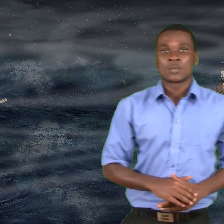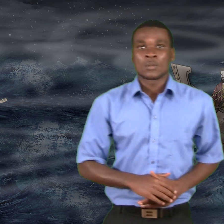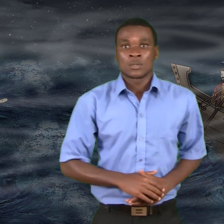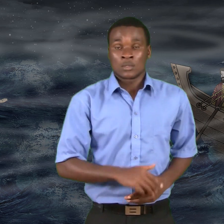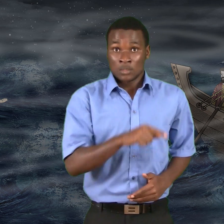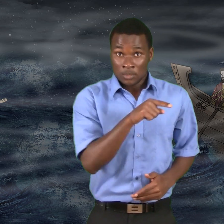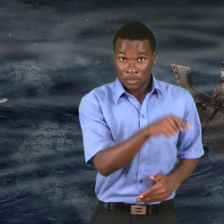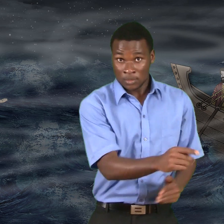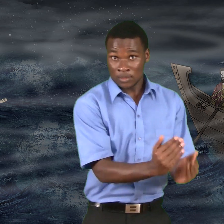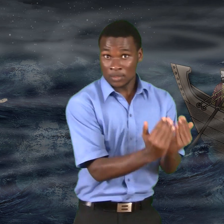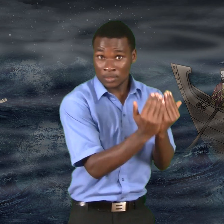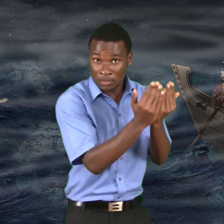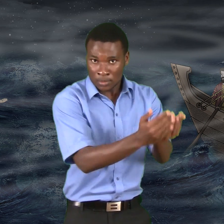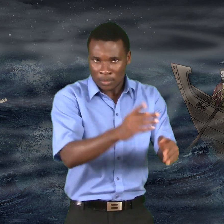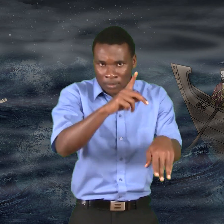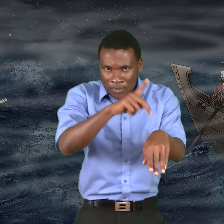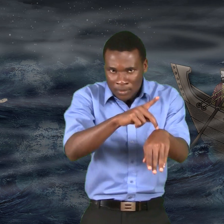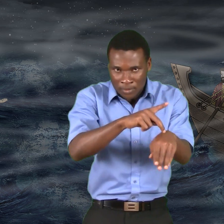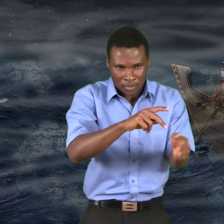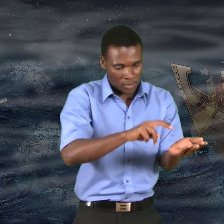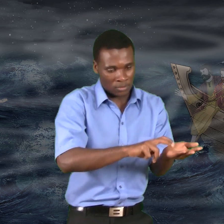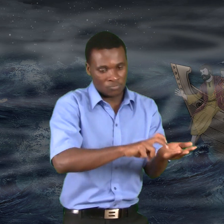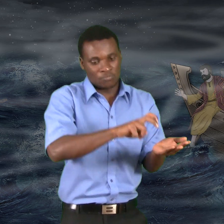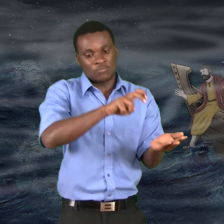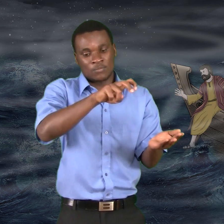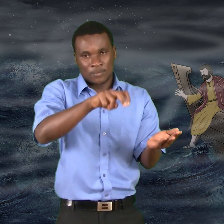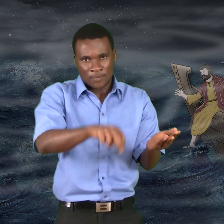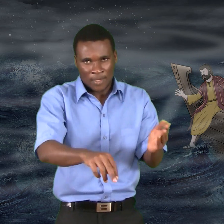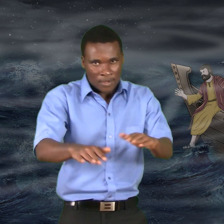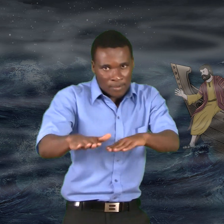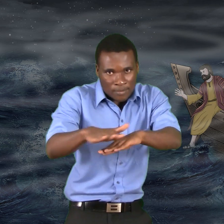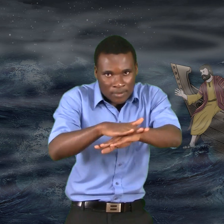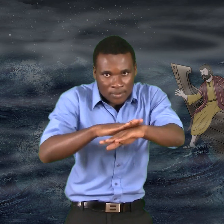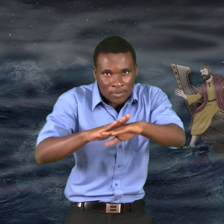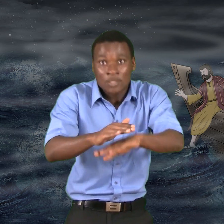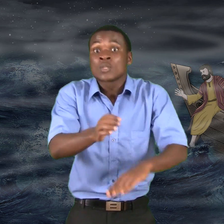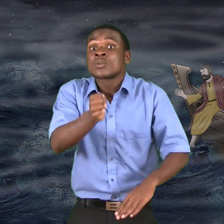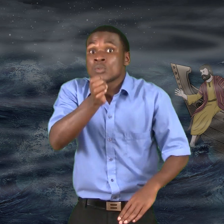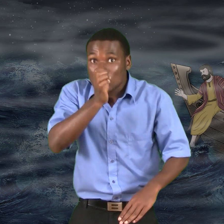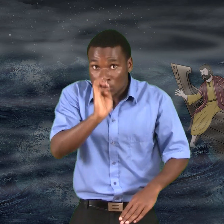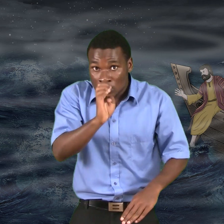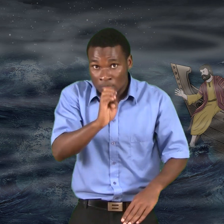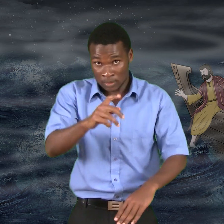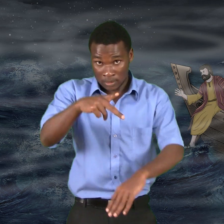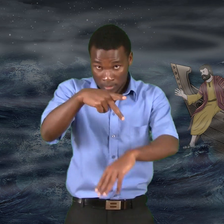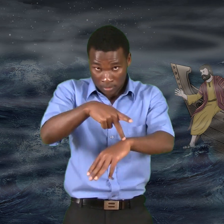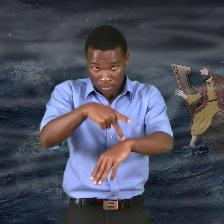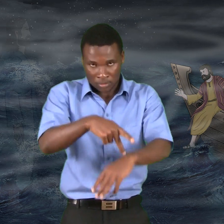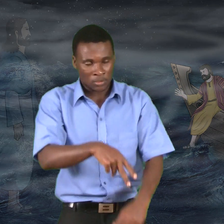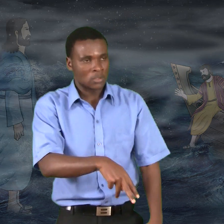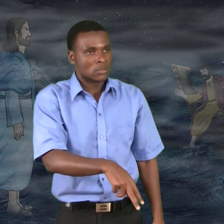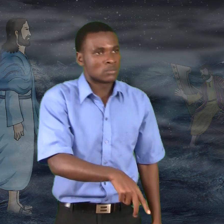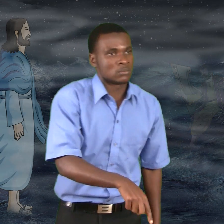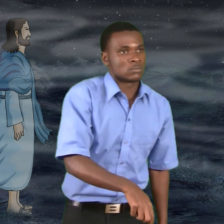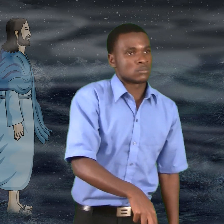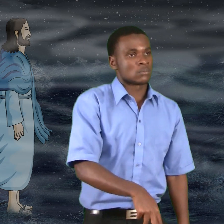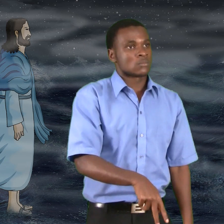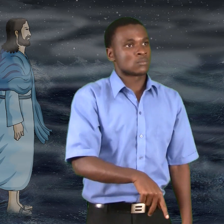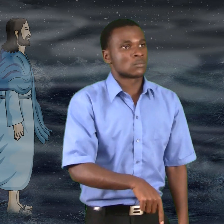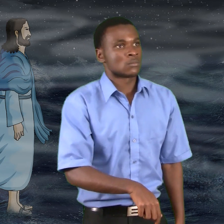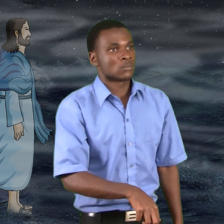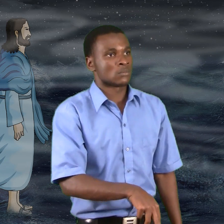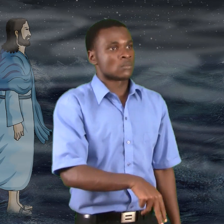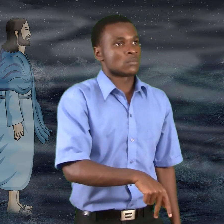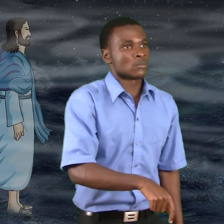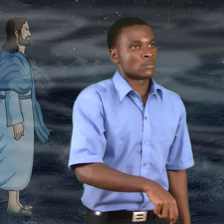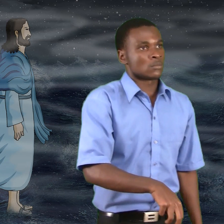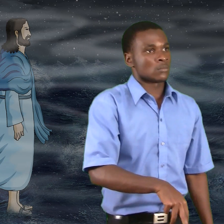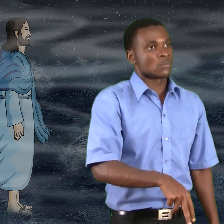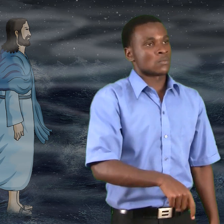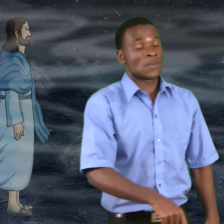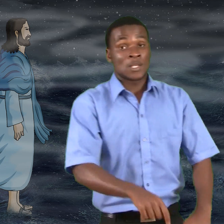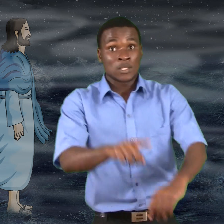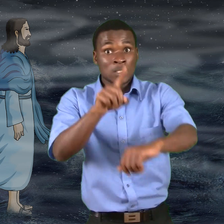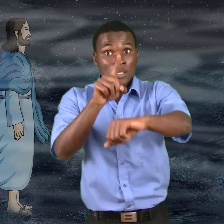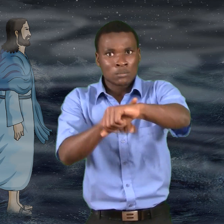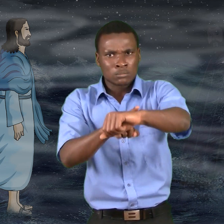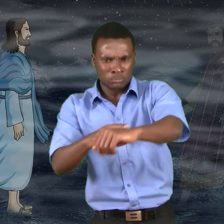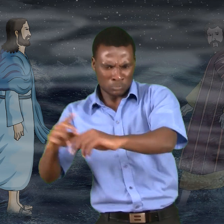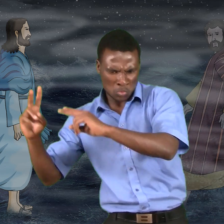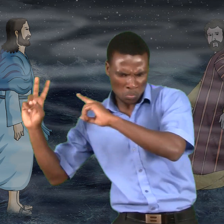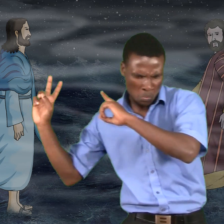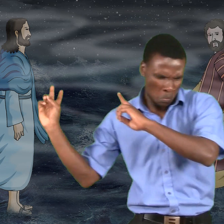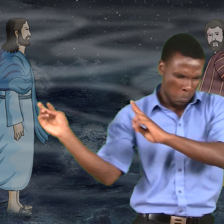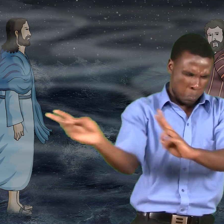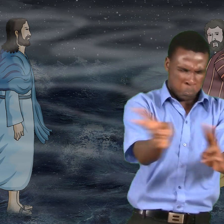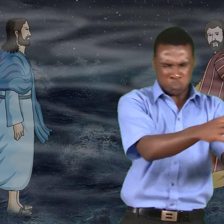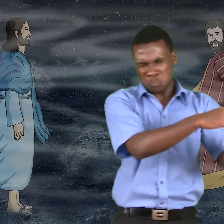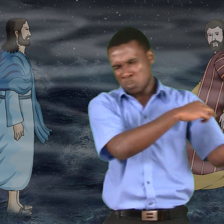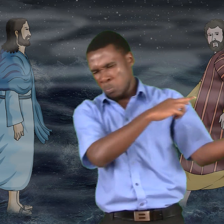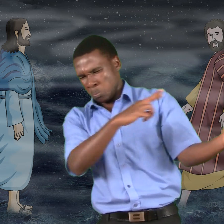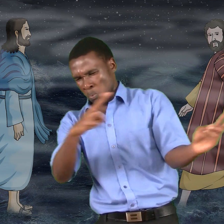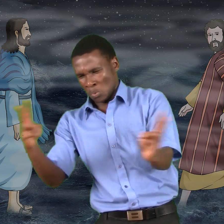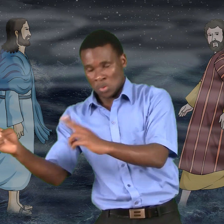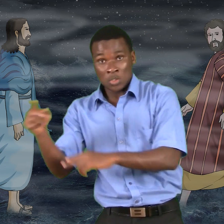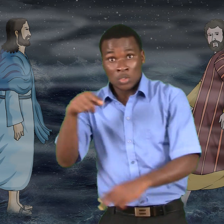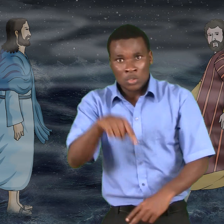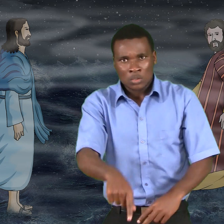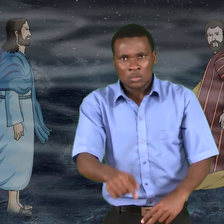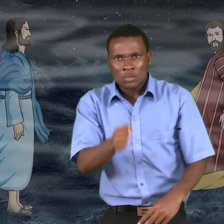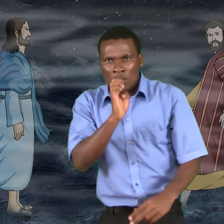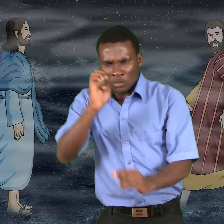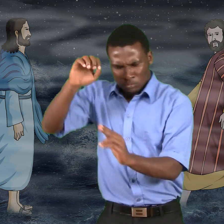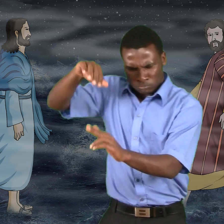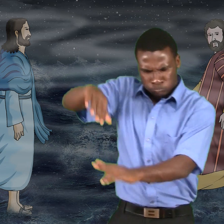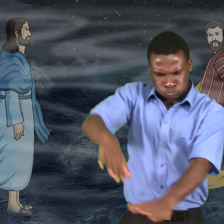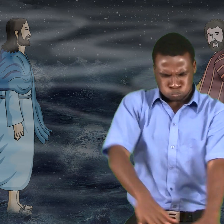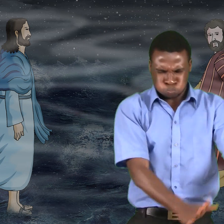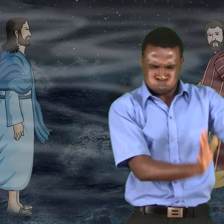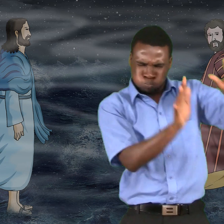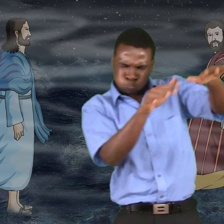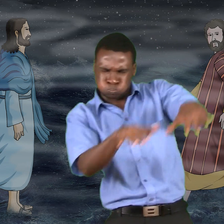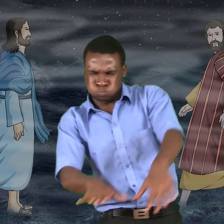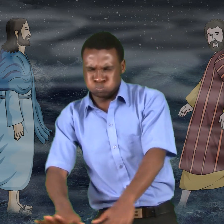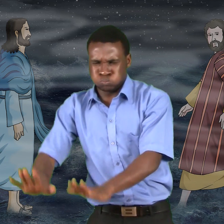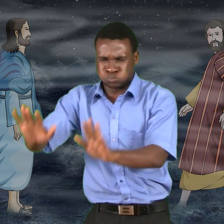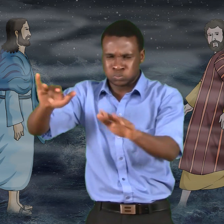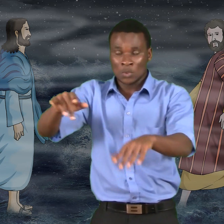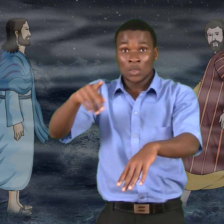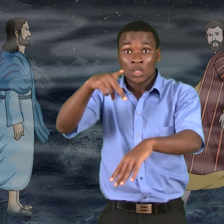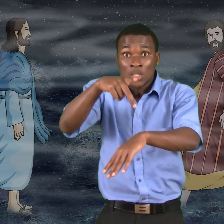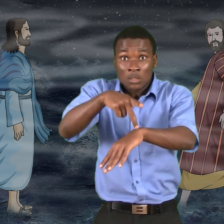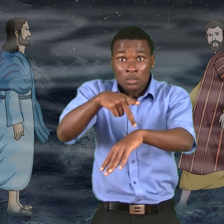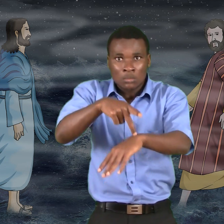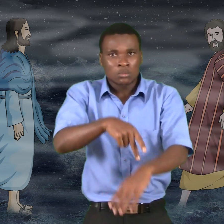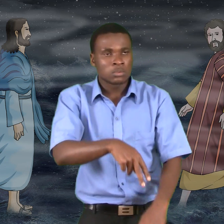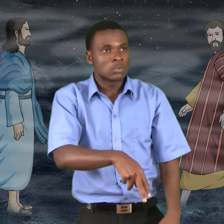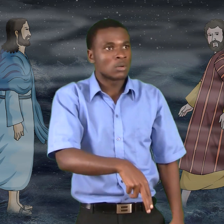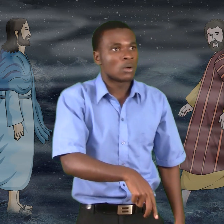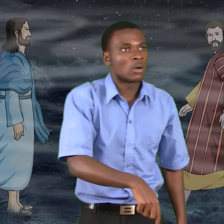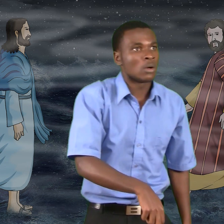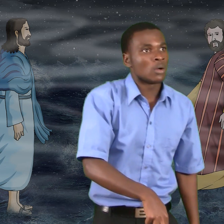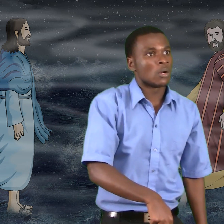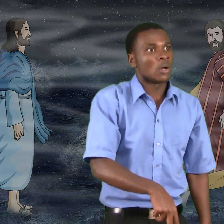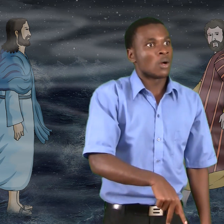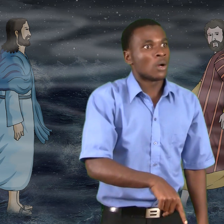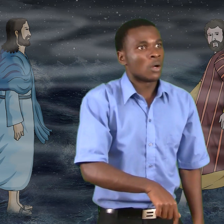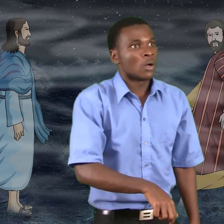Then Peter got down out of the boat, walked on the water, and came toward Jesus.